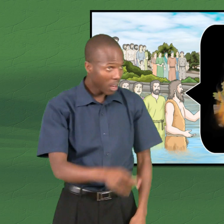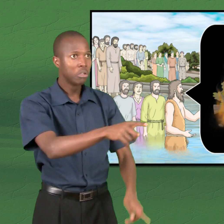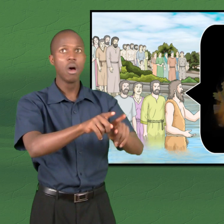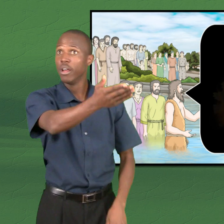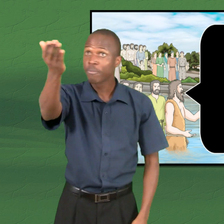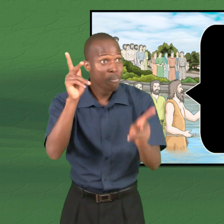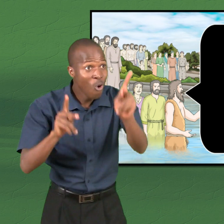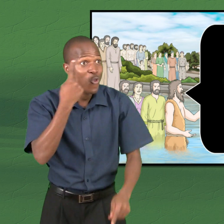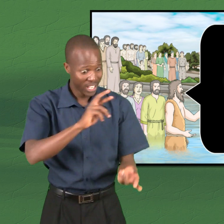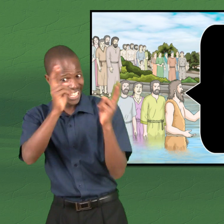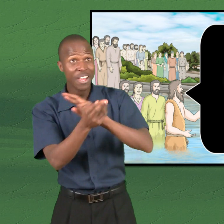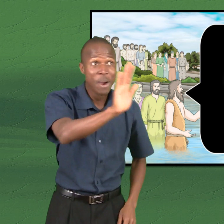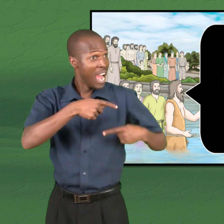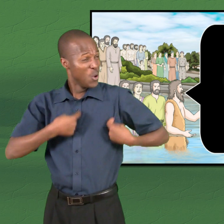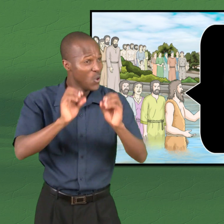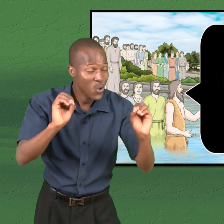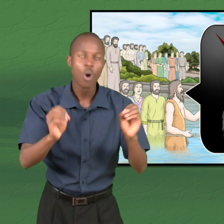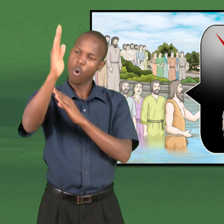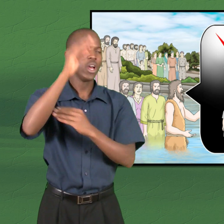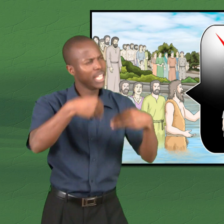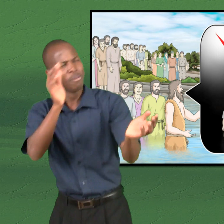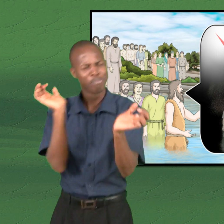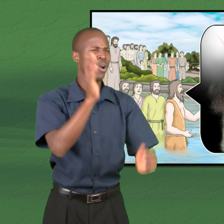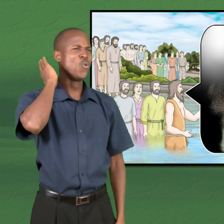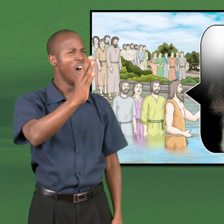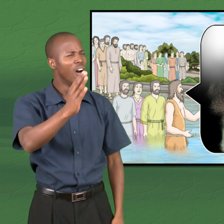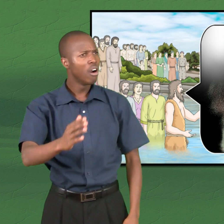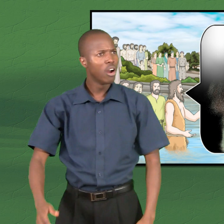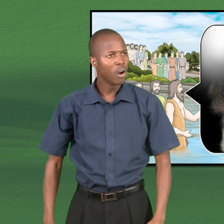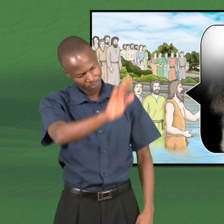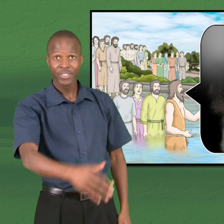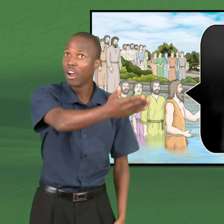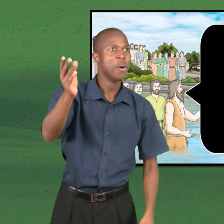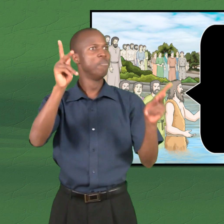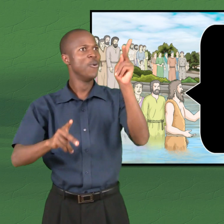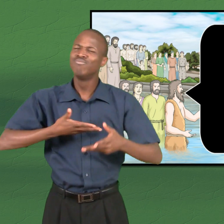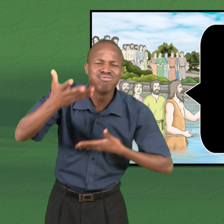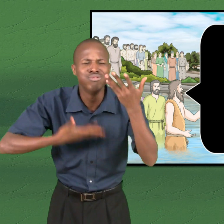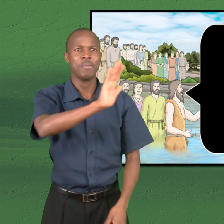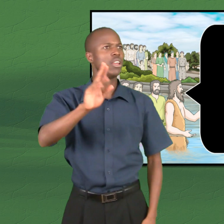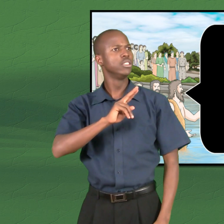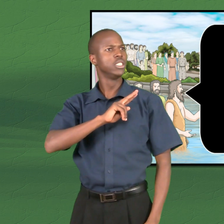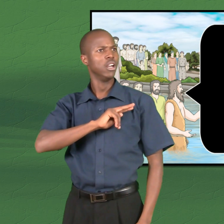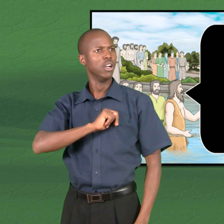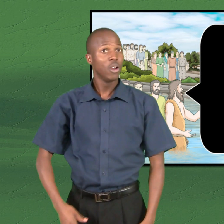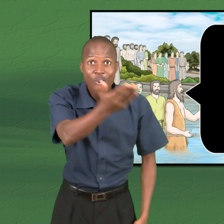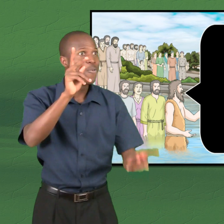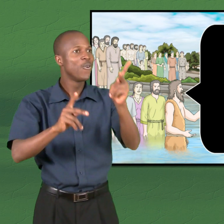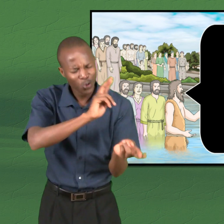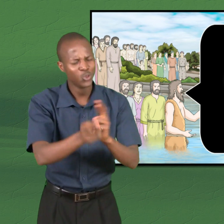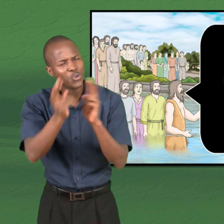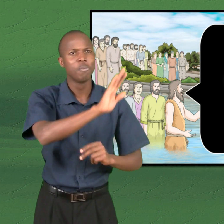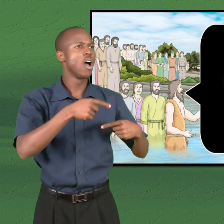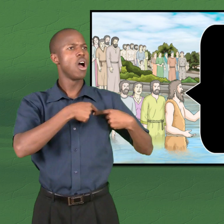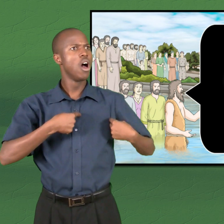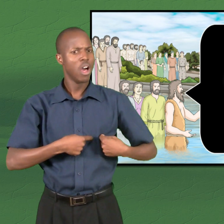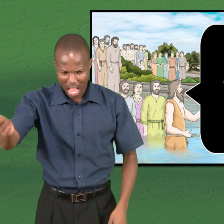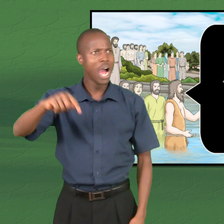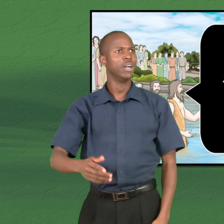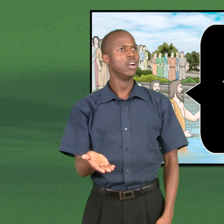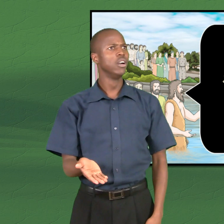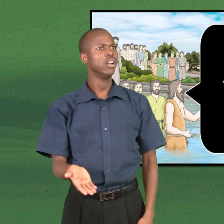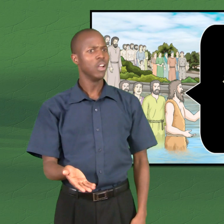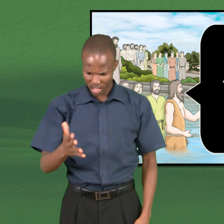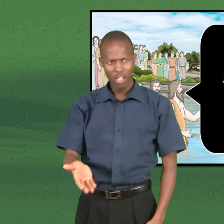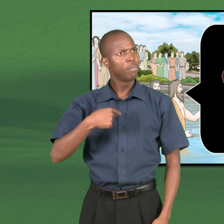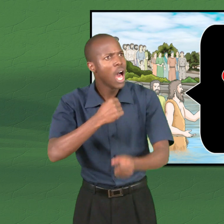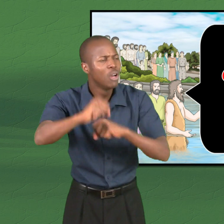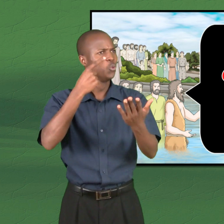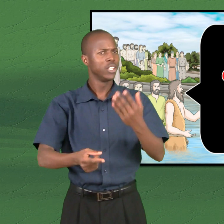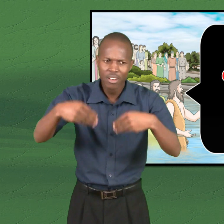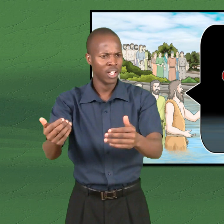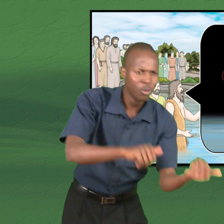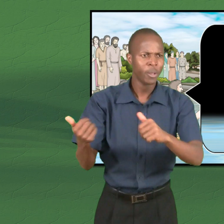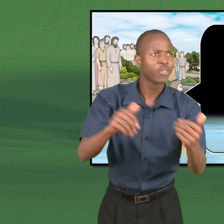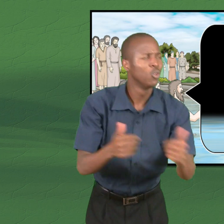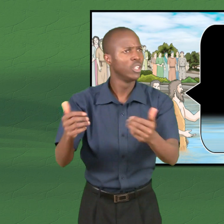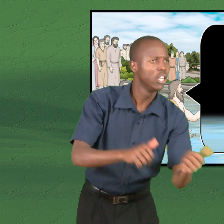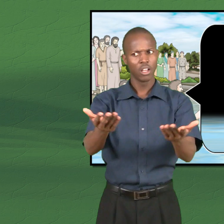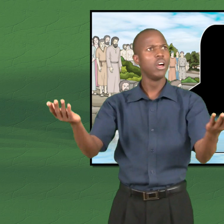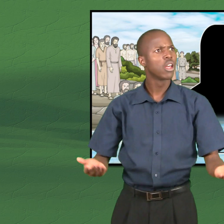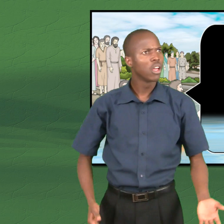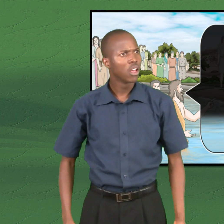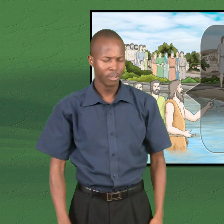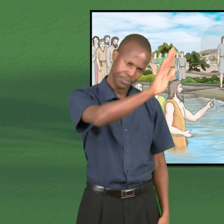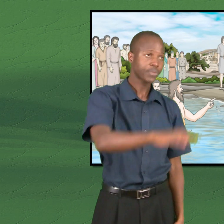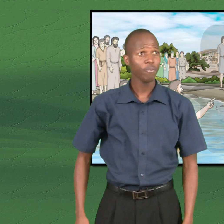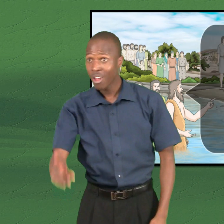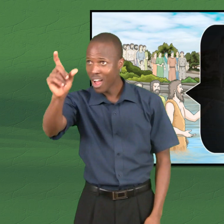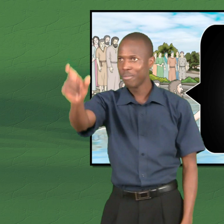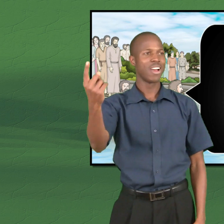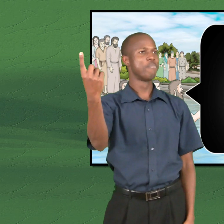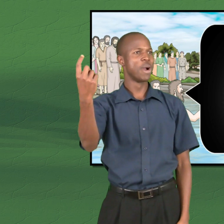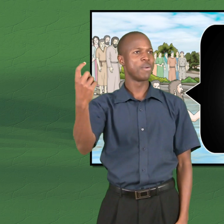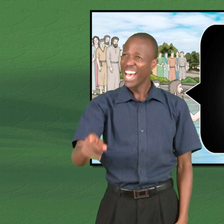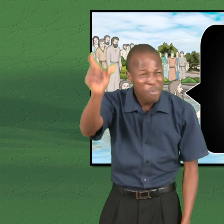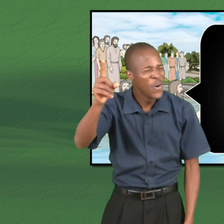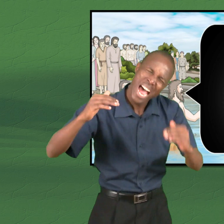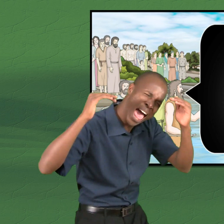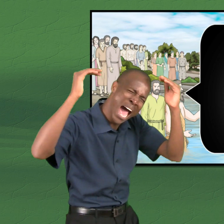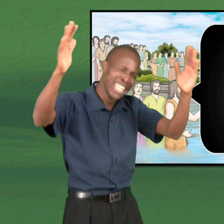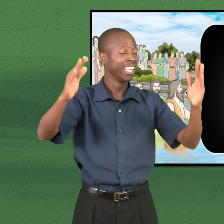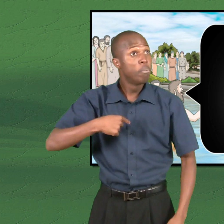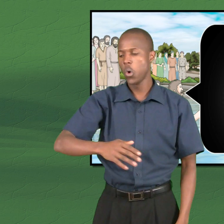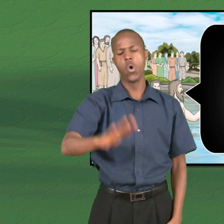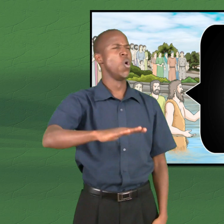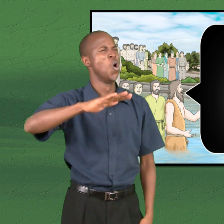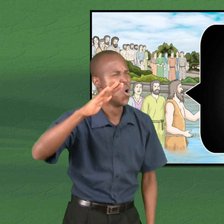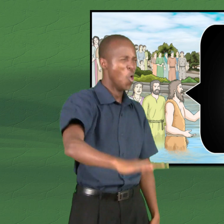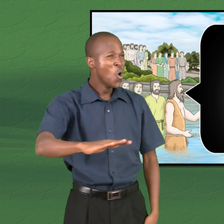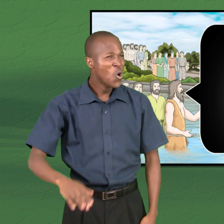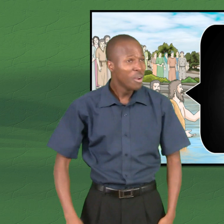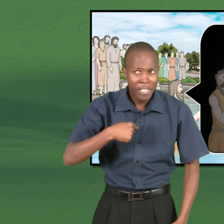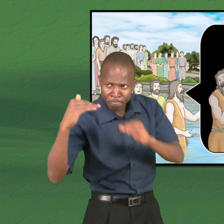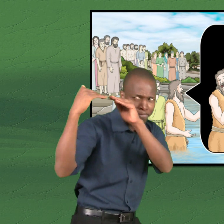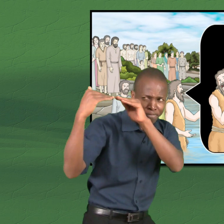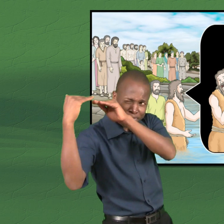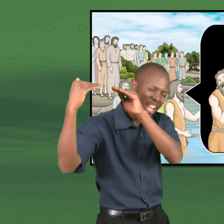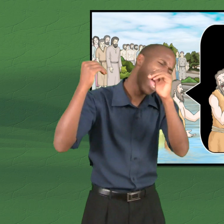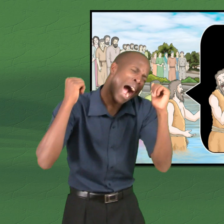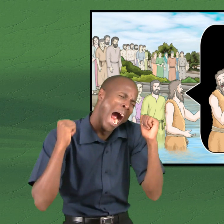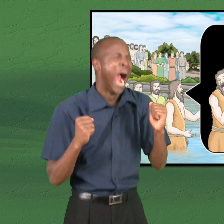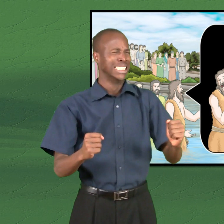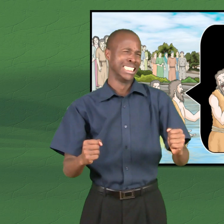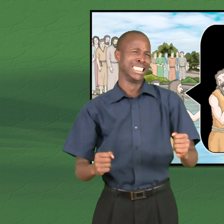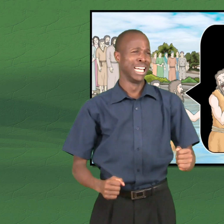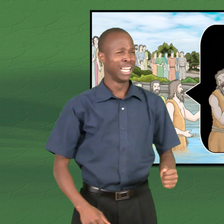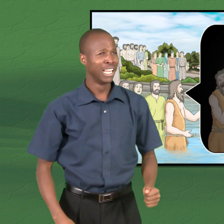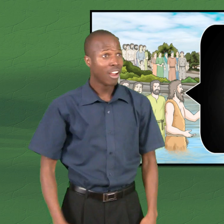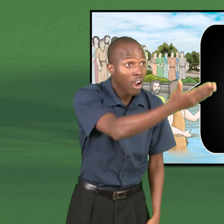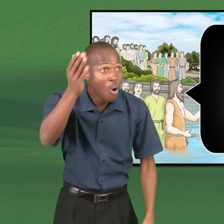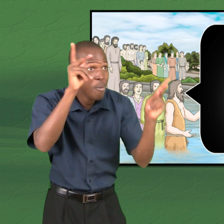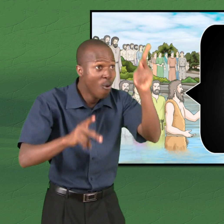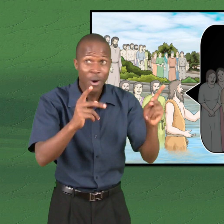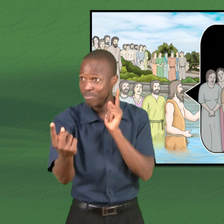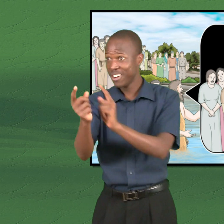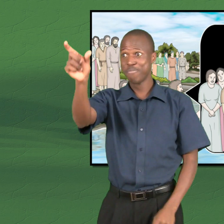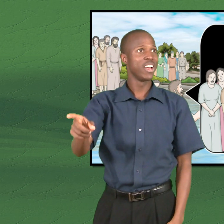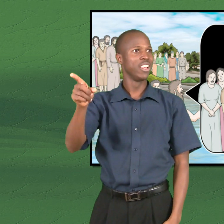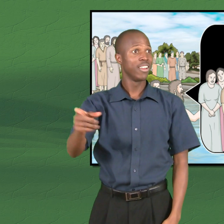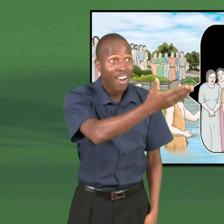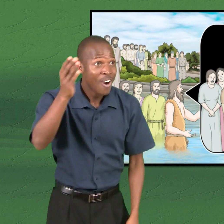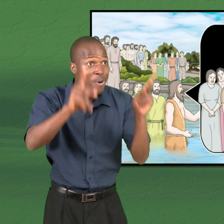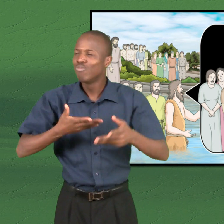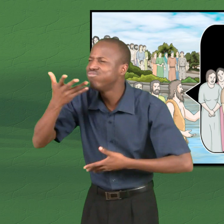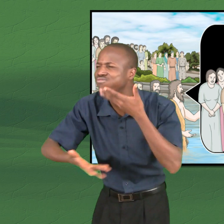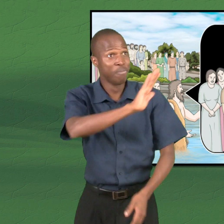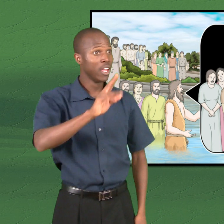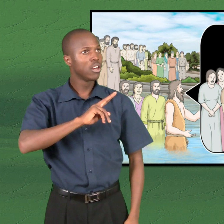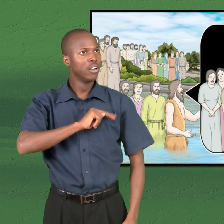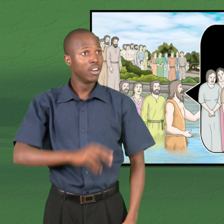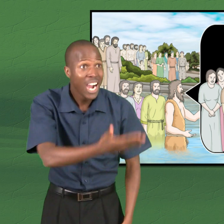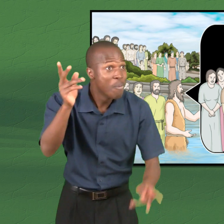I baptize you with water for repentance, but after me will come One more powerful than I, whose sandals I am not worthy to carry.